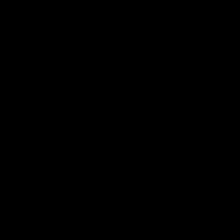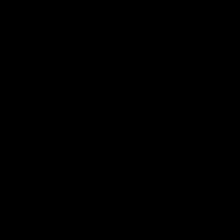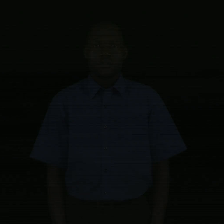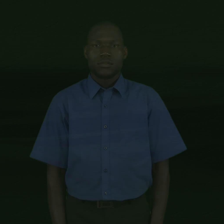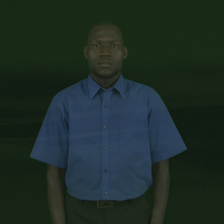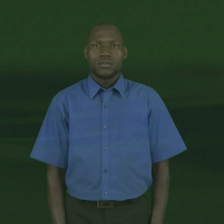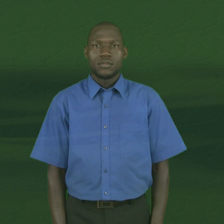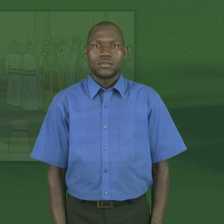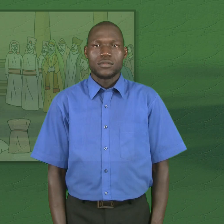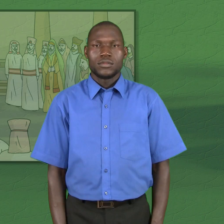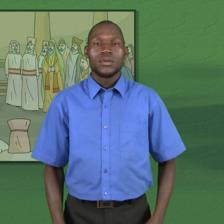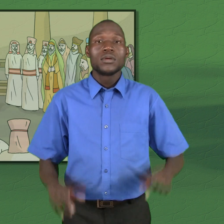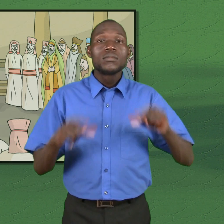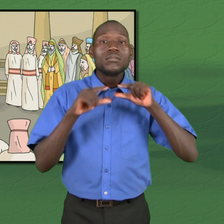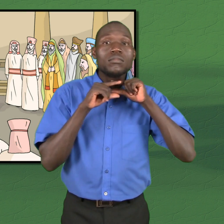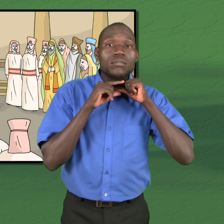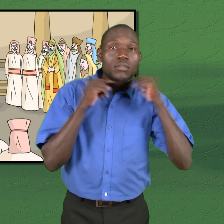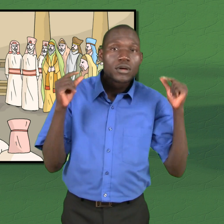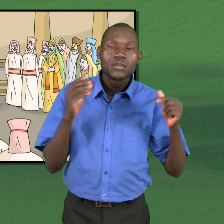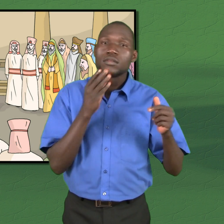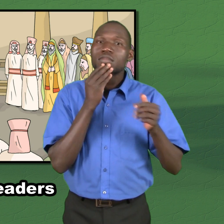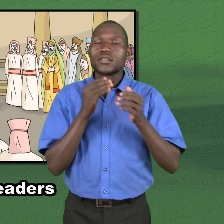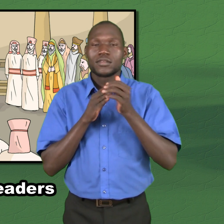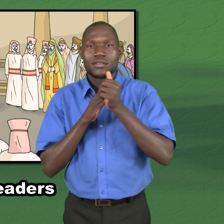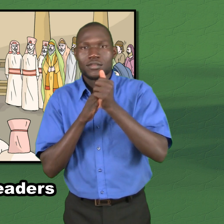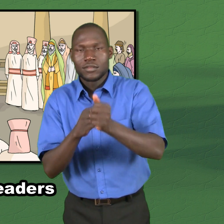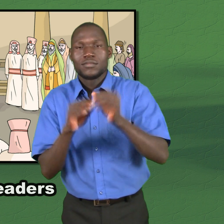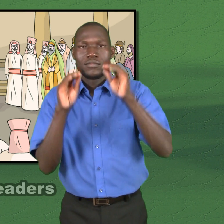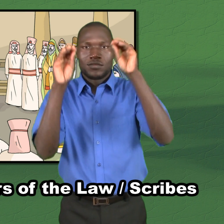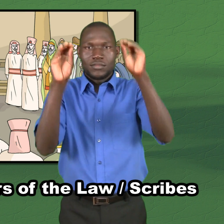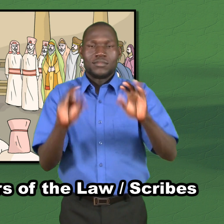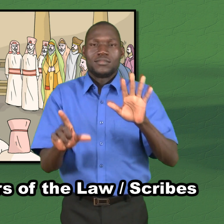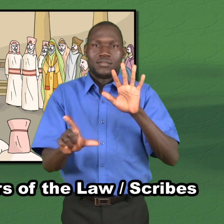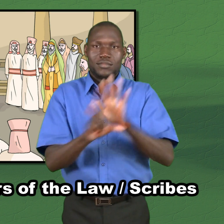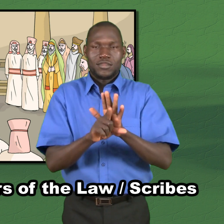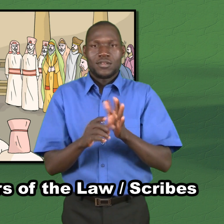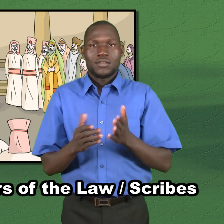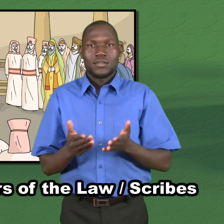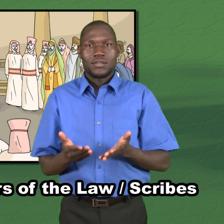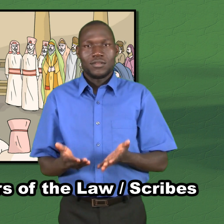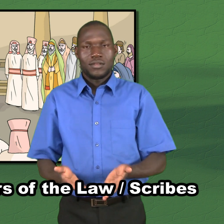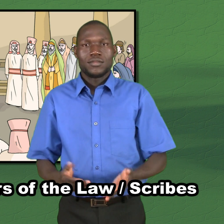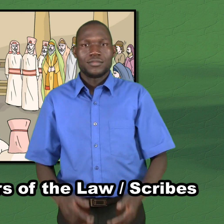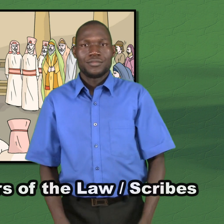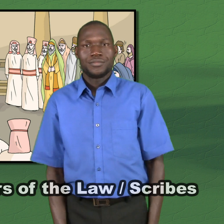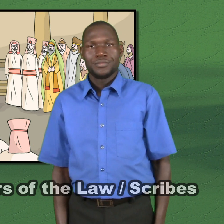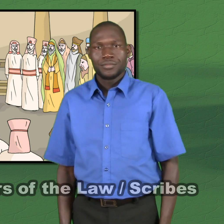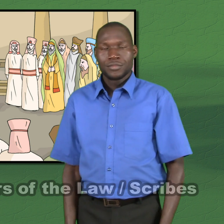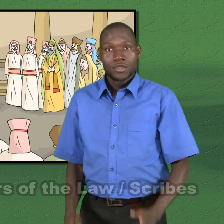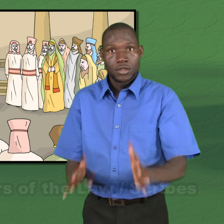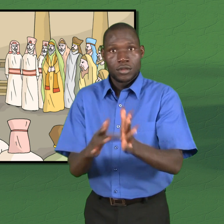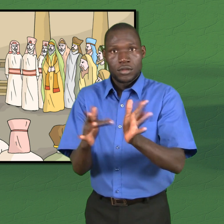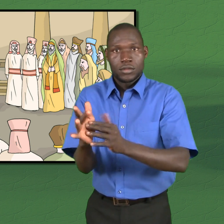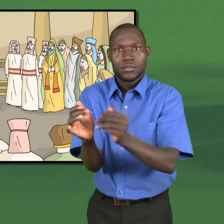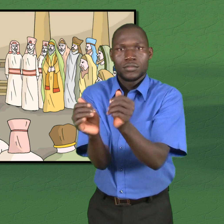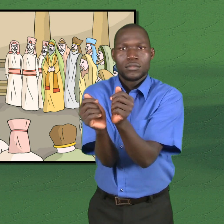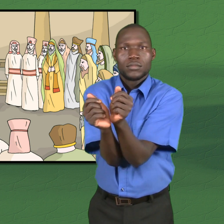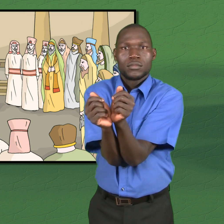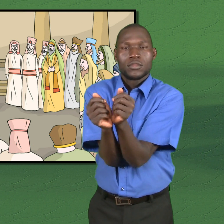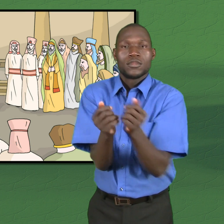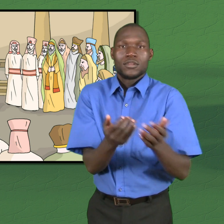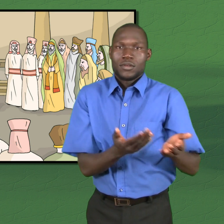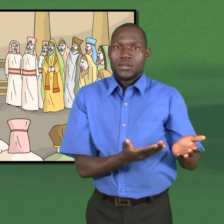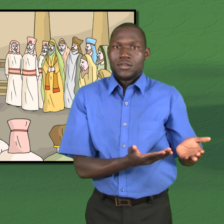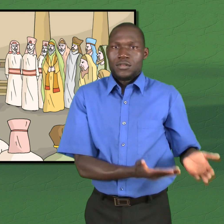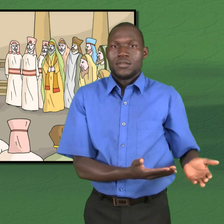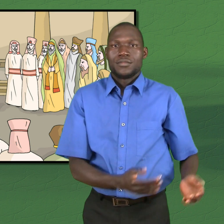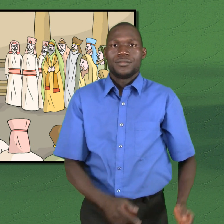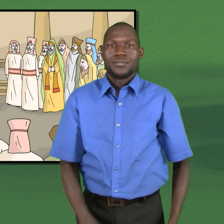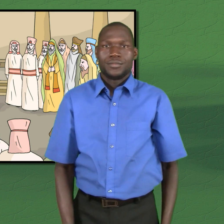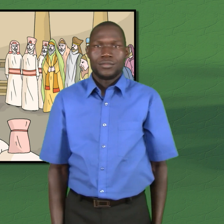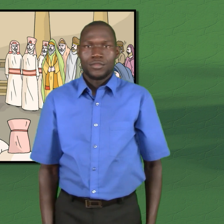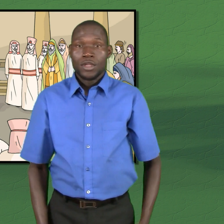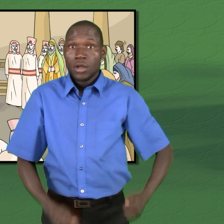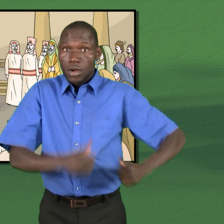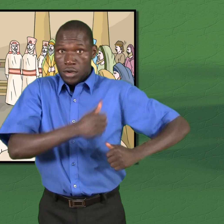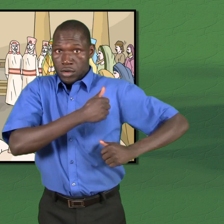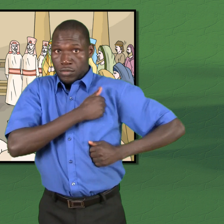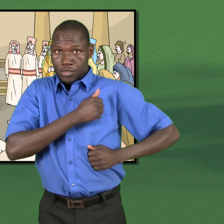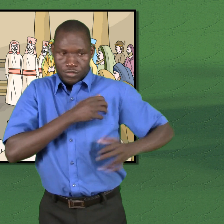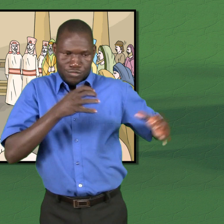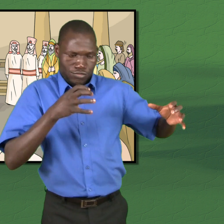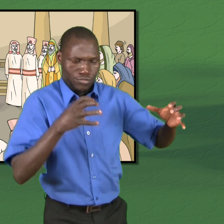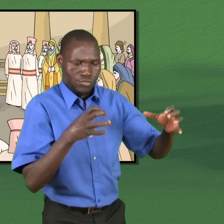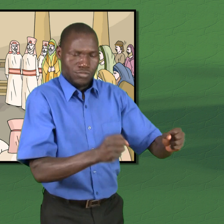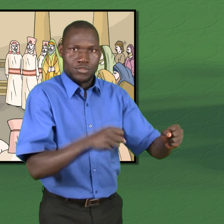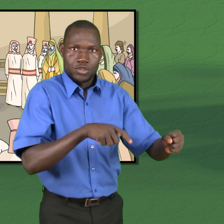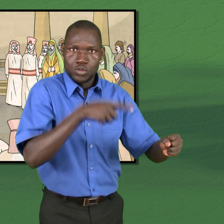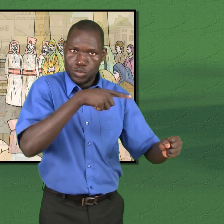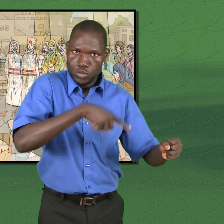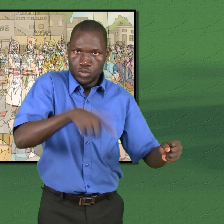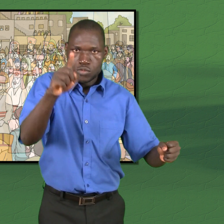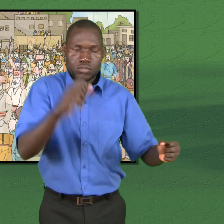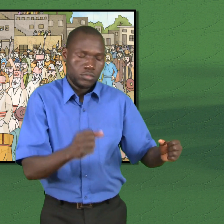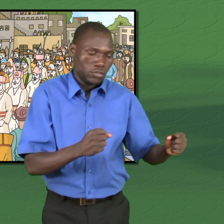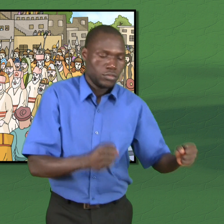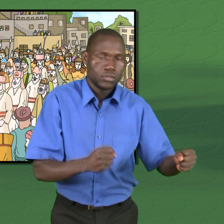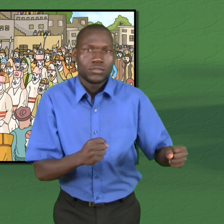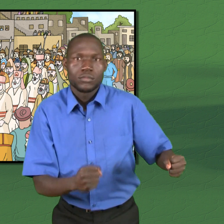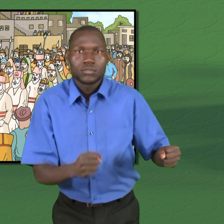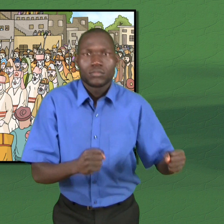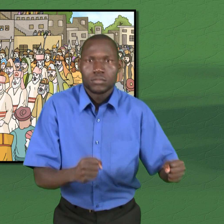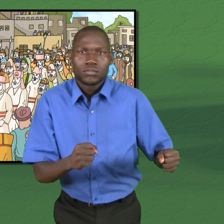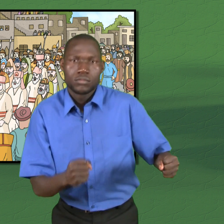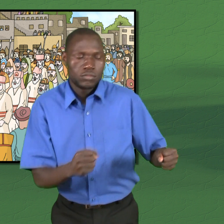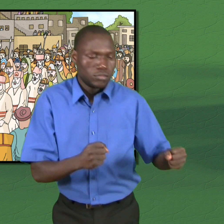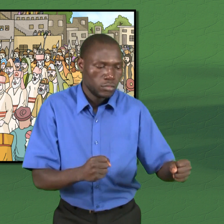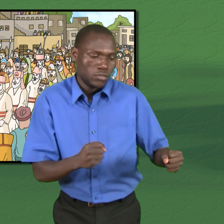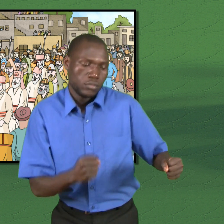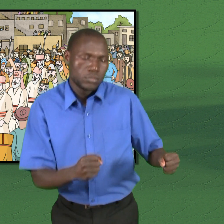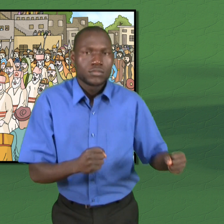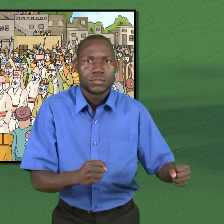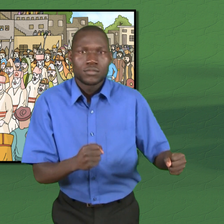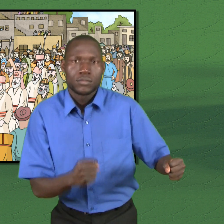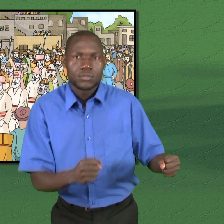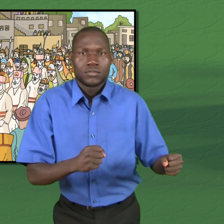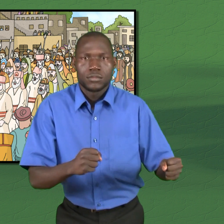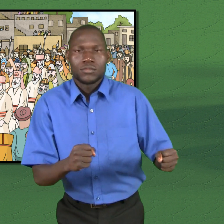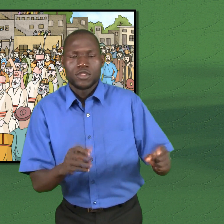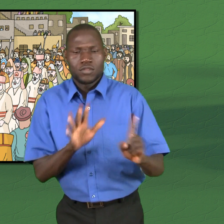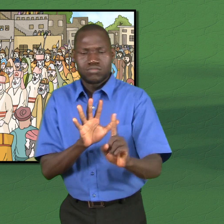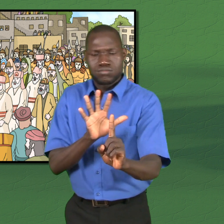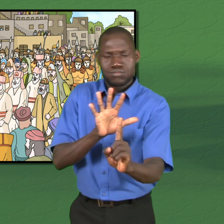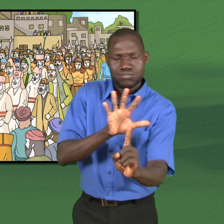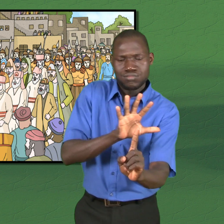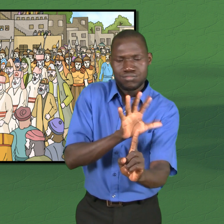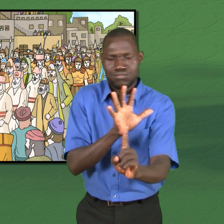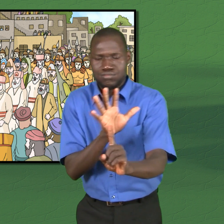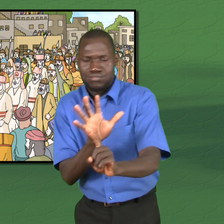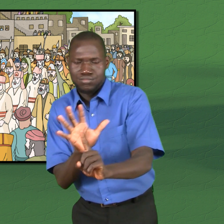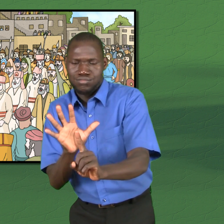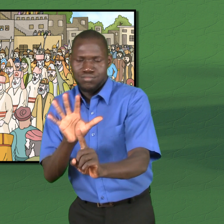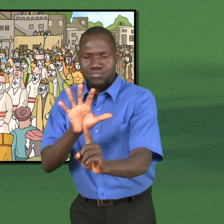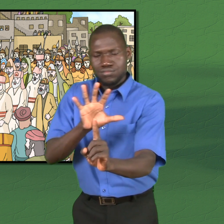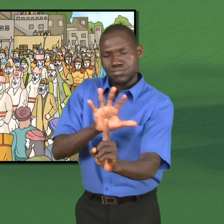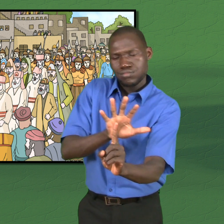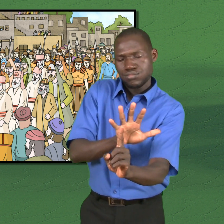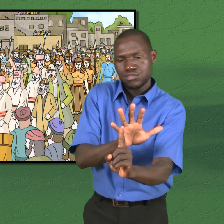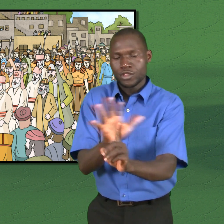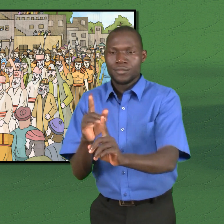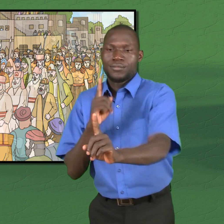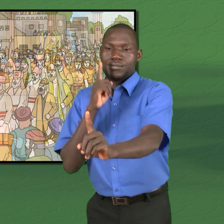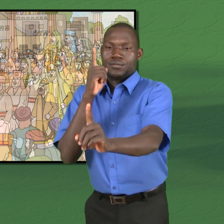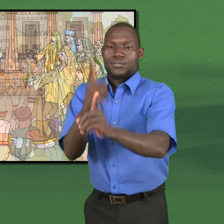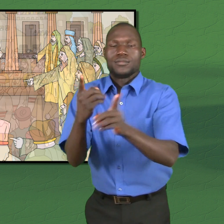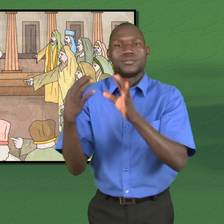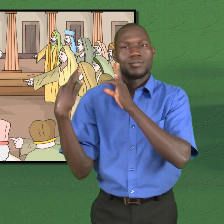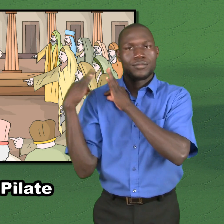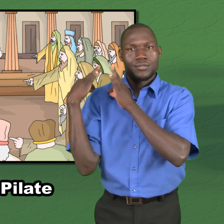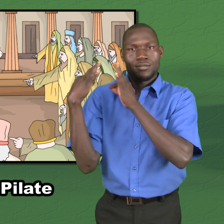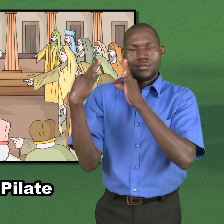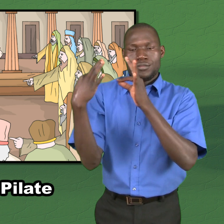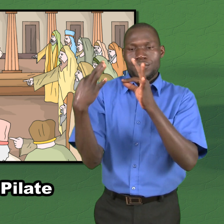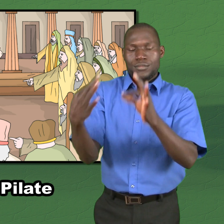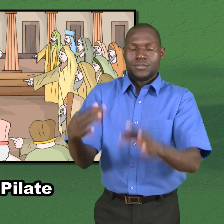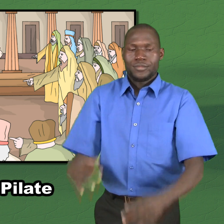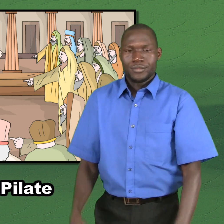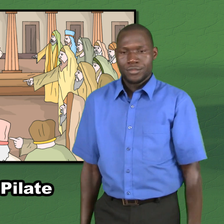Now it was the governor’s custom at the feast to release to the crowd a prisoner of their choosing. At that time they were holding a notorious prisoner named Barabbas. So when the crowd had assembled, Pilate asked them, “Which one do you want me to release to you: Barabbas, or Jesus who is called Christ?” For he knew it was out of envy that they had handed Jesus over to him. While Pilate was sitting on the judgment seat, his wife sent him this message: “Have nothing to do with that innocent man, for I have suffered terribly in a dream today because of Him.” But the chief priests and elders persuaded the crowds to ask for Barabbas and to have Jesus put to death. “Which of the two do you want me to release to you?” asked the governor. “Barabbas,” they replied. “What then should I do with Jesus who is called Christ?” Pilate asked. They all answered, “Crucify Him!” “Why?” asked Pilate. “What evil has He done?” But they shouted all the louder, “Crucify Him!” When Pilate saw that he was accomplishing nothing, but that instead a riot was breaking out, he took water and washed his hands before the crowd. “I am innocent of this man’s blood,” he said. “You bear the responsibility.” All the people answered, “His blood be on us and on our children!” So Pilate released Barabbas to them. But he had Jesus flogged, and handed Him over to be crucified. Then the governor’s soldiers took Jesus into the Praetorium and gathered the whole company around Him. They stripped Him and put a scarlet robe on Him. And they twisted together a crown of thorns and set it on His head. They put a staff in His right hand and knelt down before Him to mock Him, saying, “Hail, King of the Jews!” Then they spit on Him and took the staff and struck Him on the head repeatedly. After they had mocked Him, they removed the robe and put His own clothes back on Him. Then they led Him away to crucify Him. Then the whole council rose and led Jesus away to Pilate.